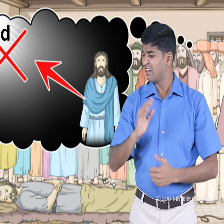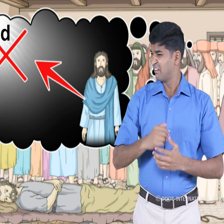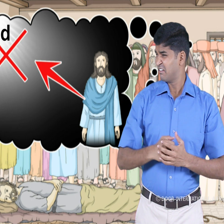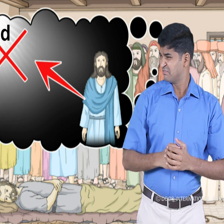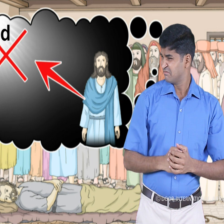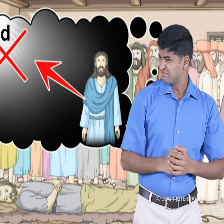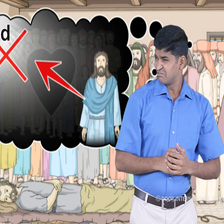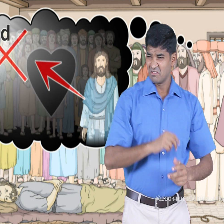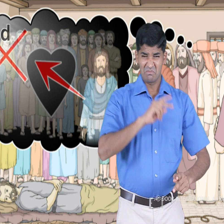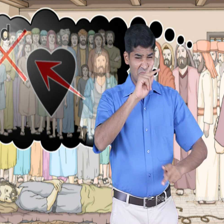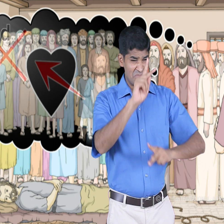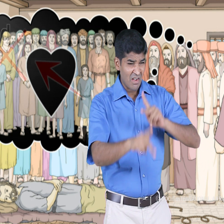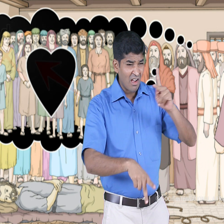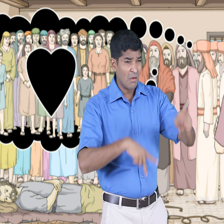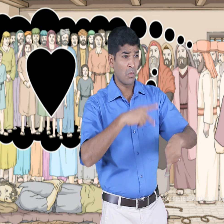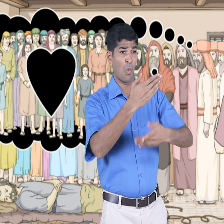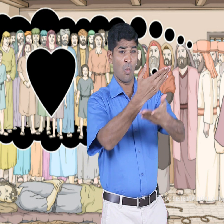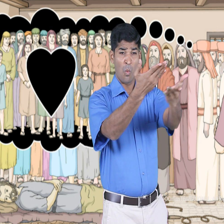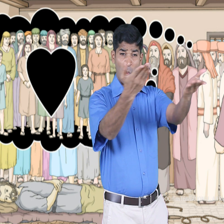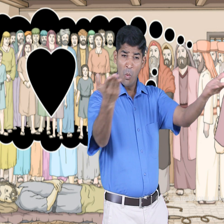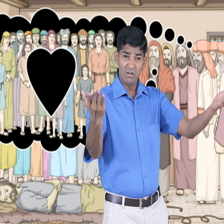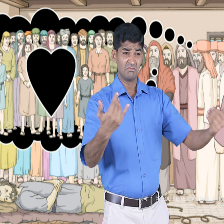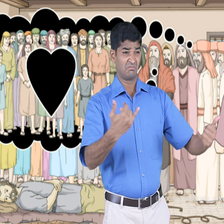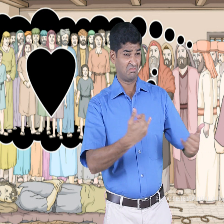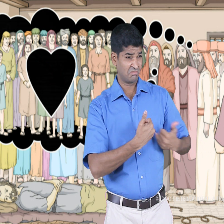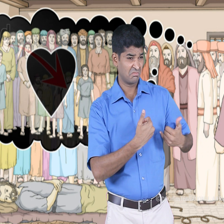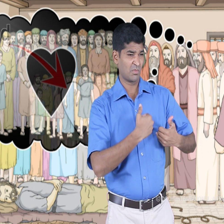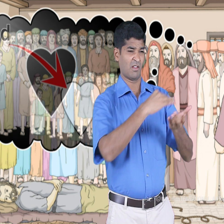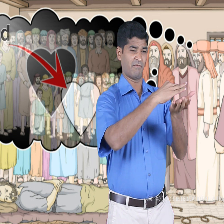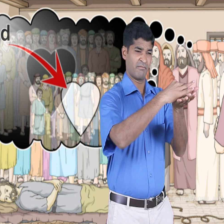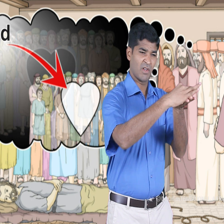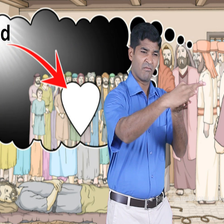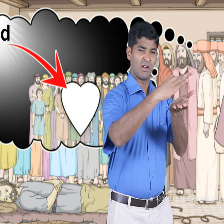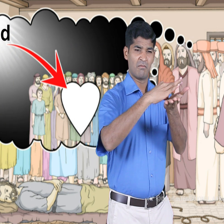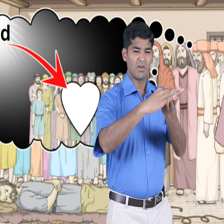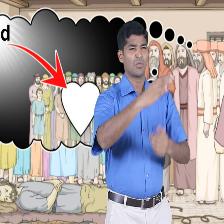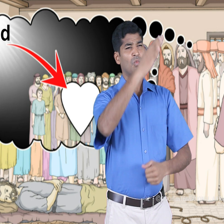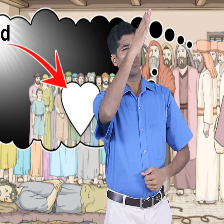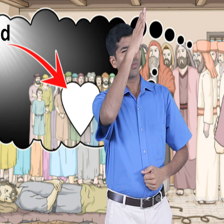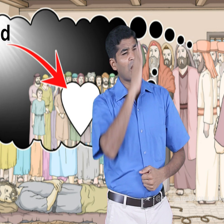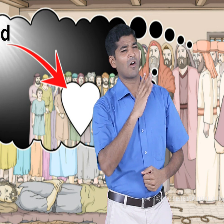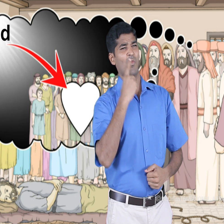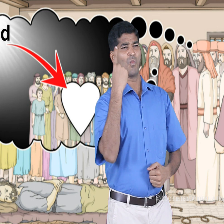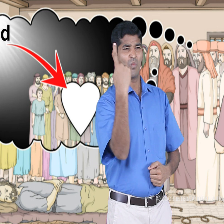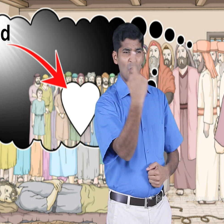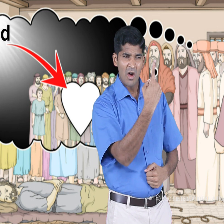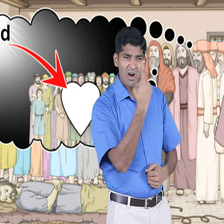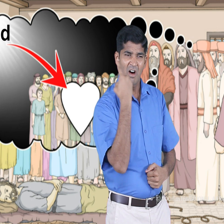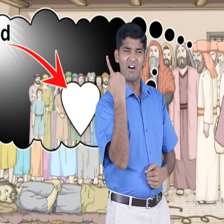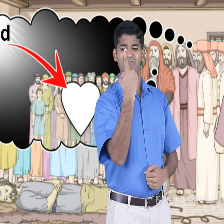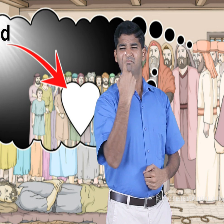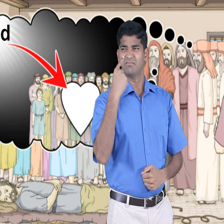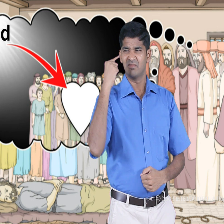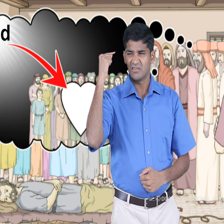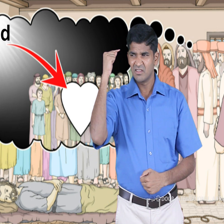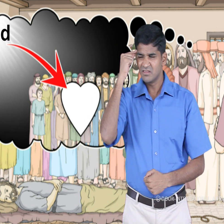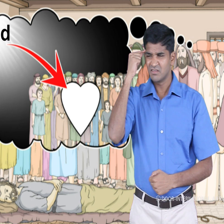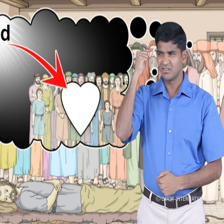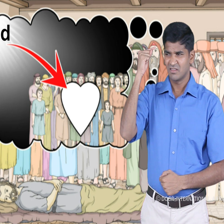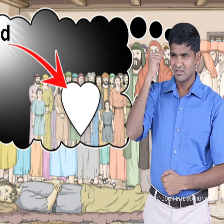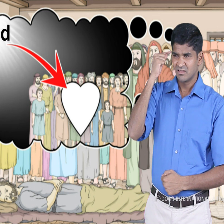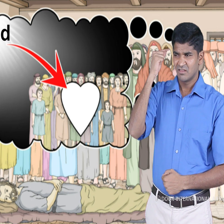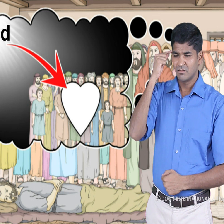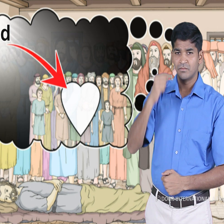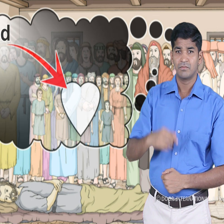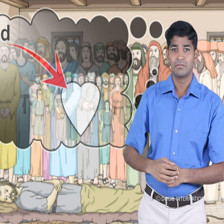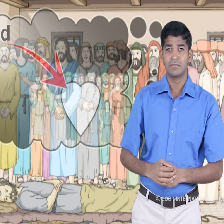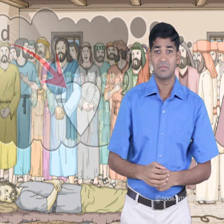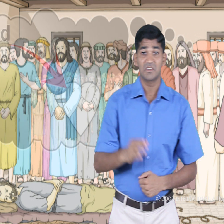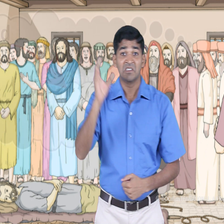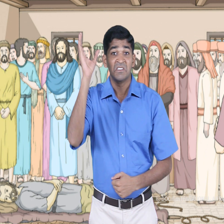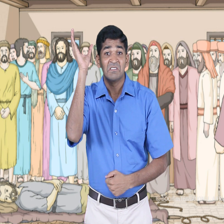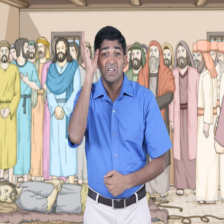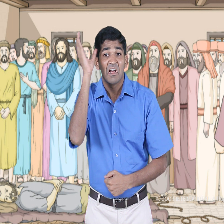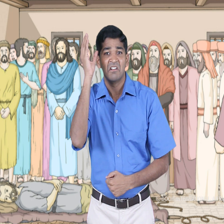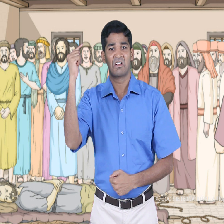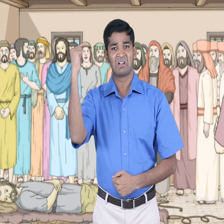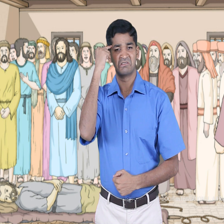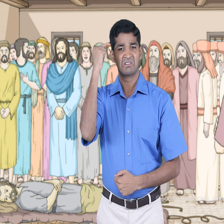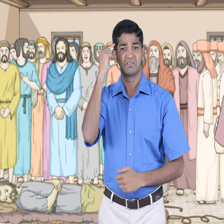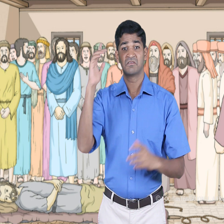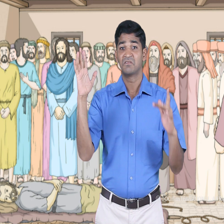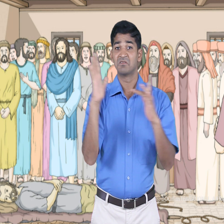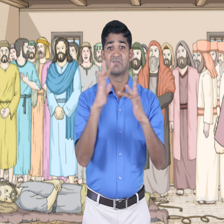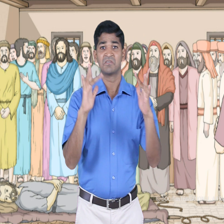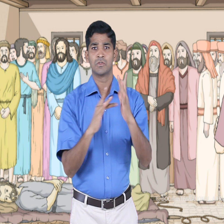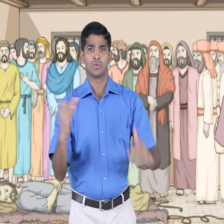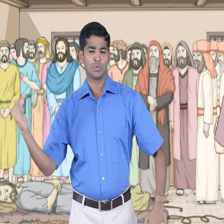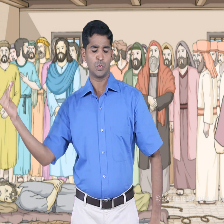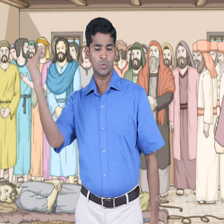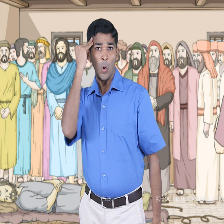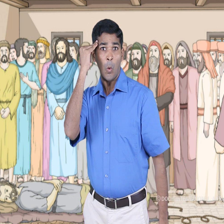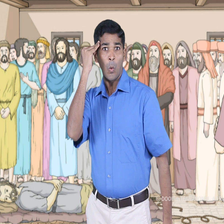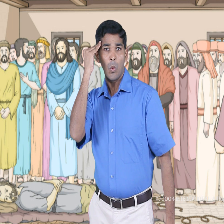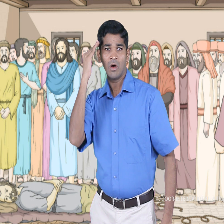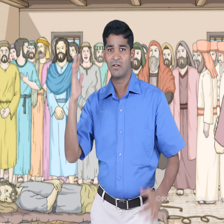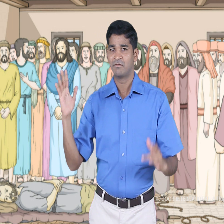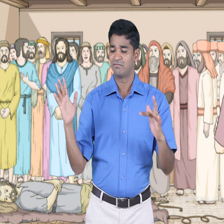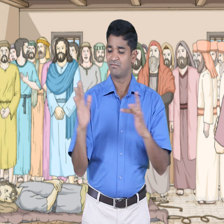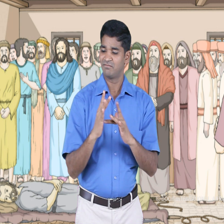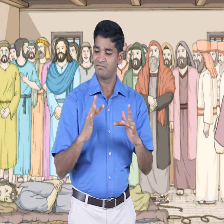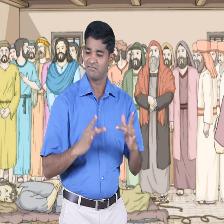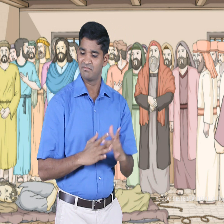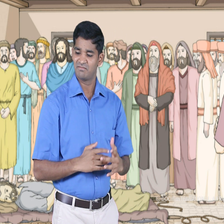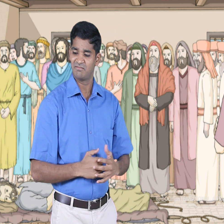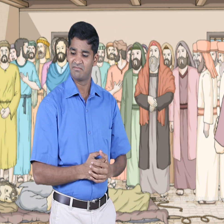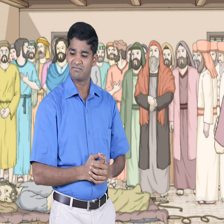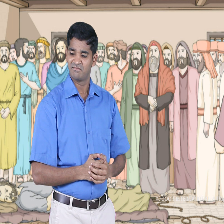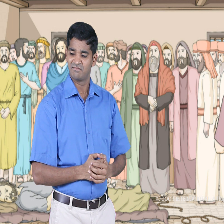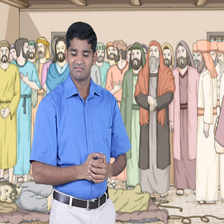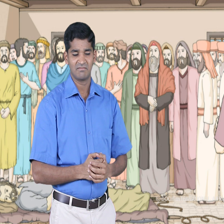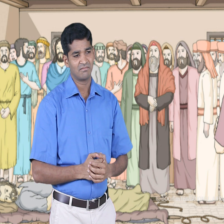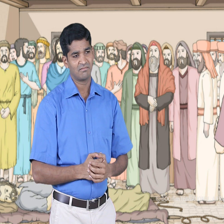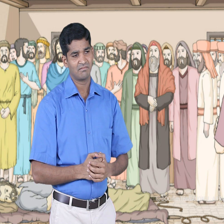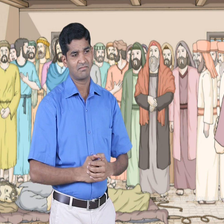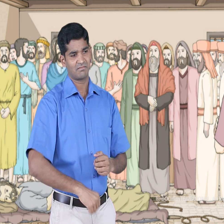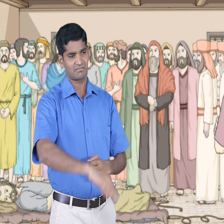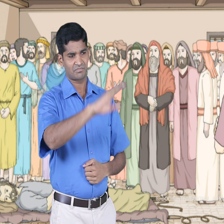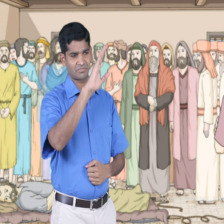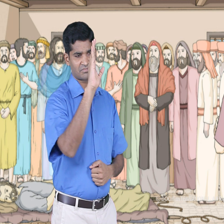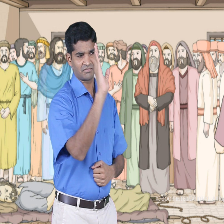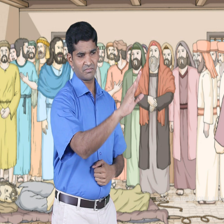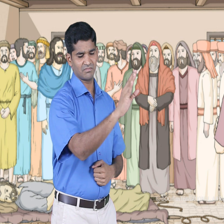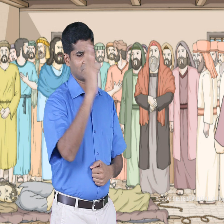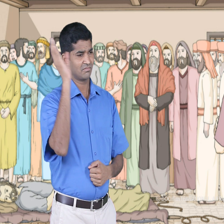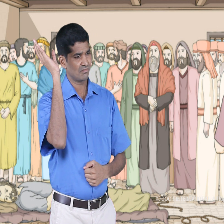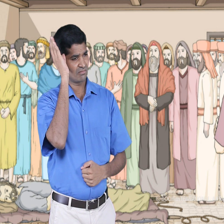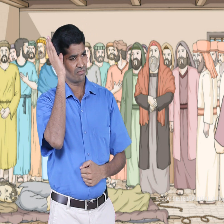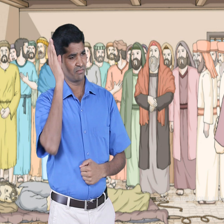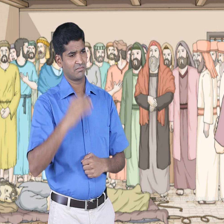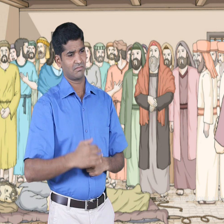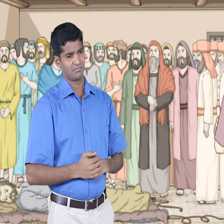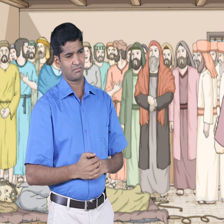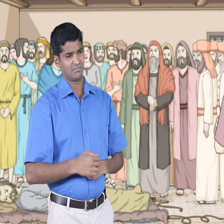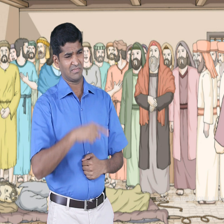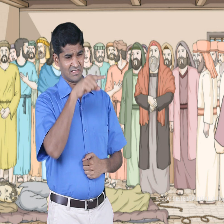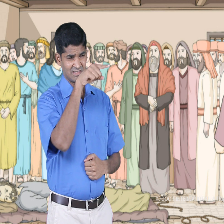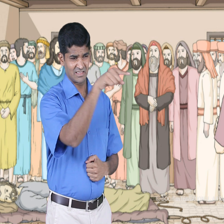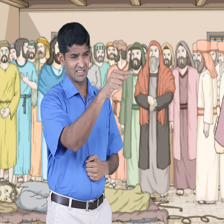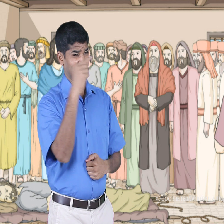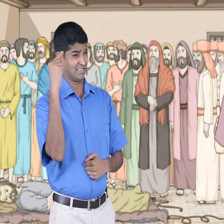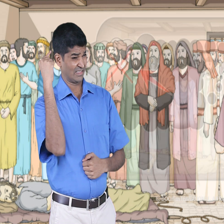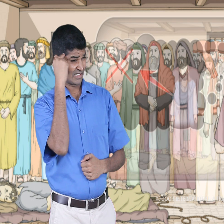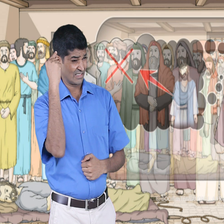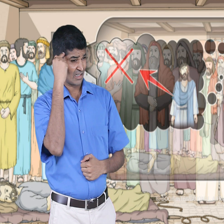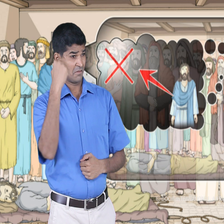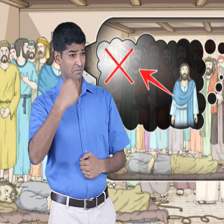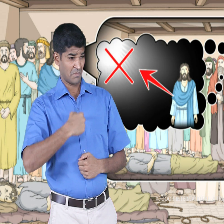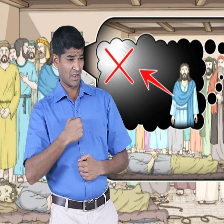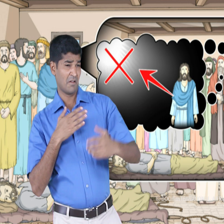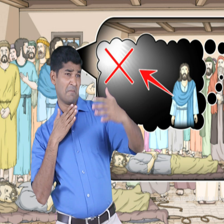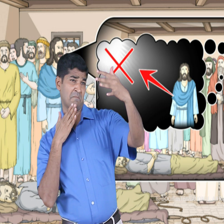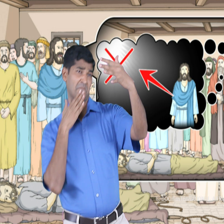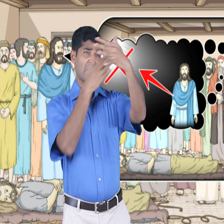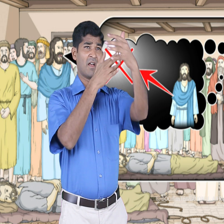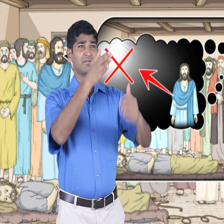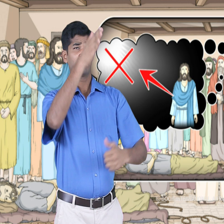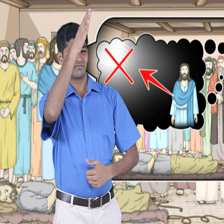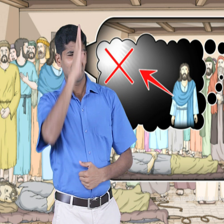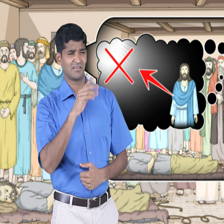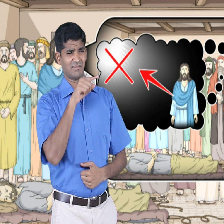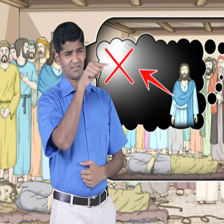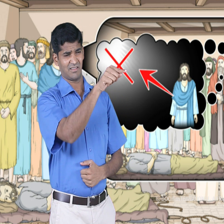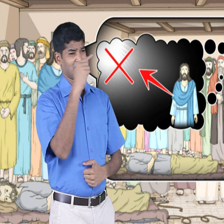At once Jesus knew in His spirit that they were thinking this way within themselves.